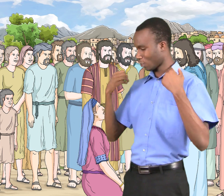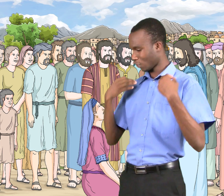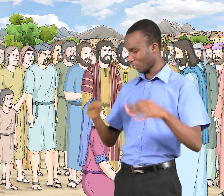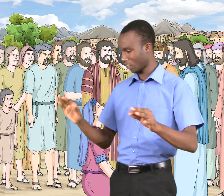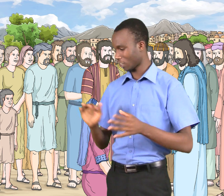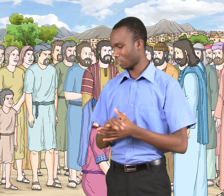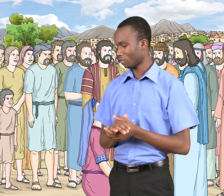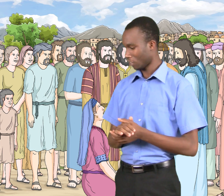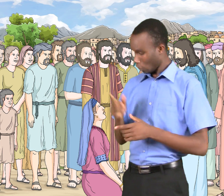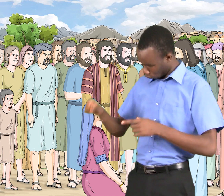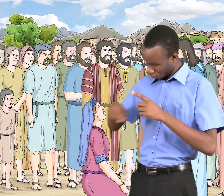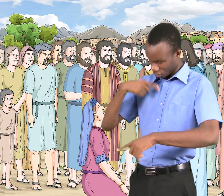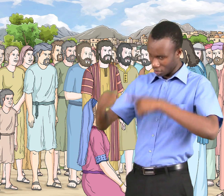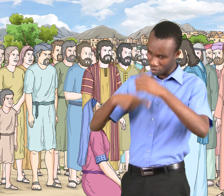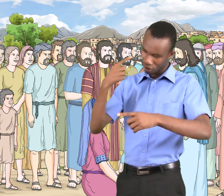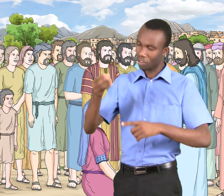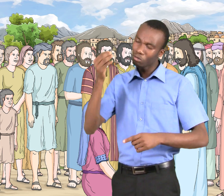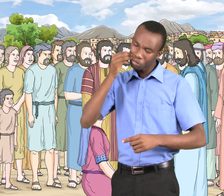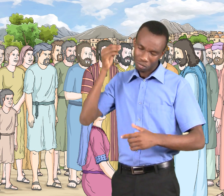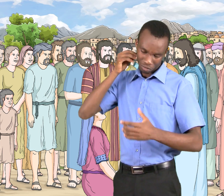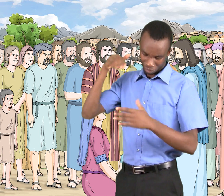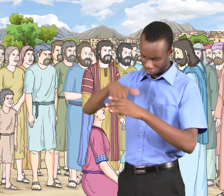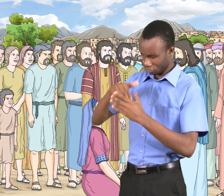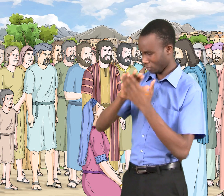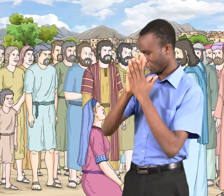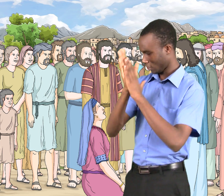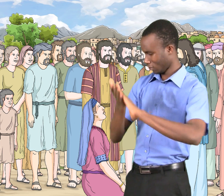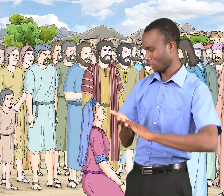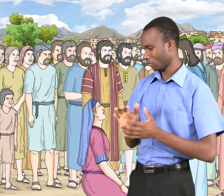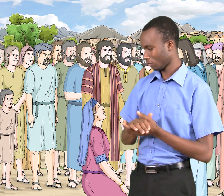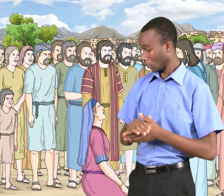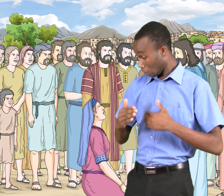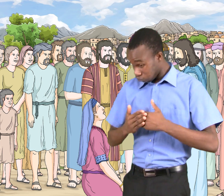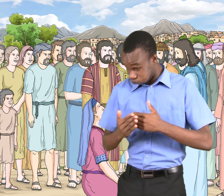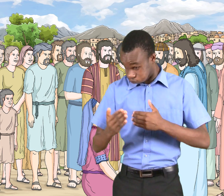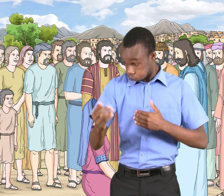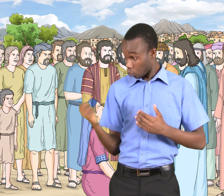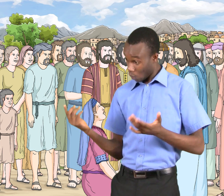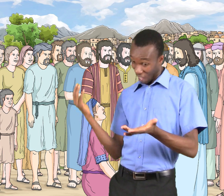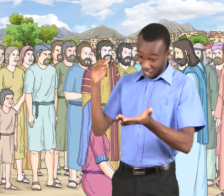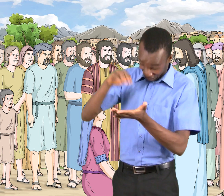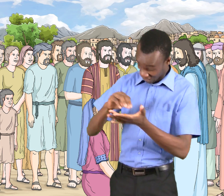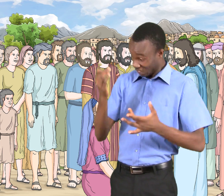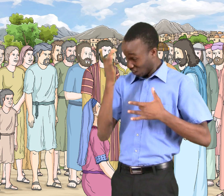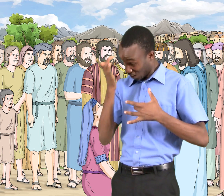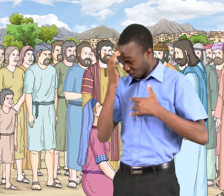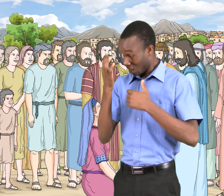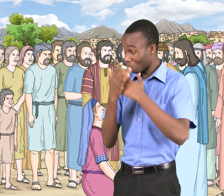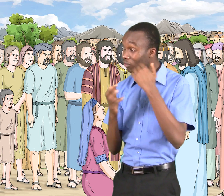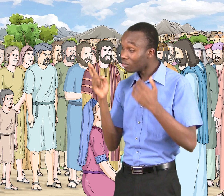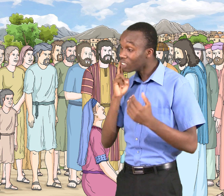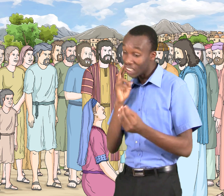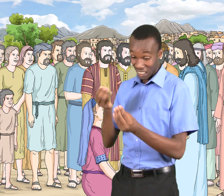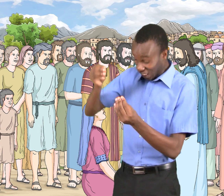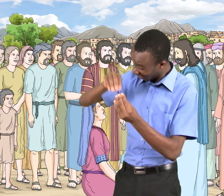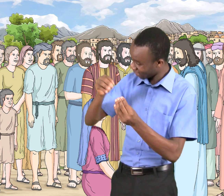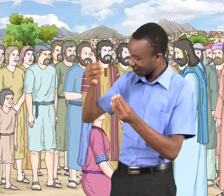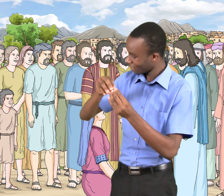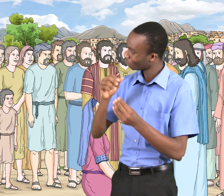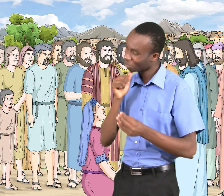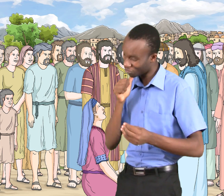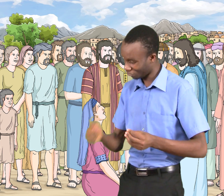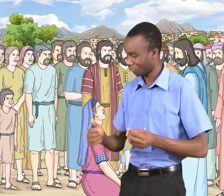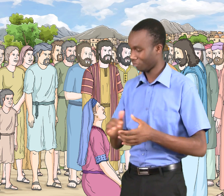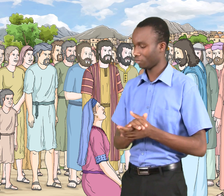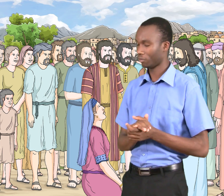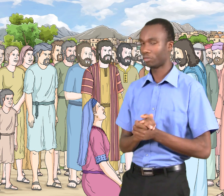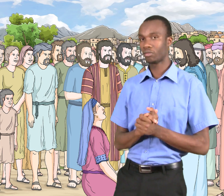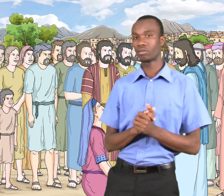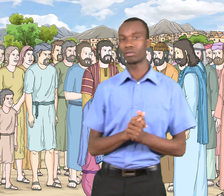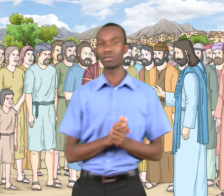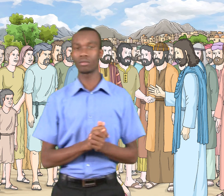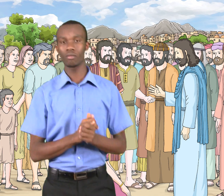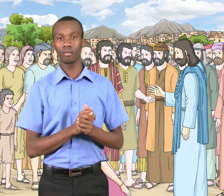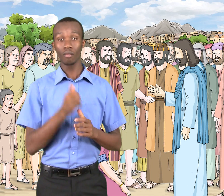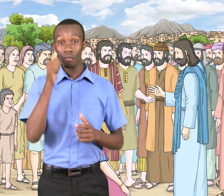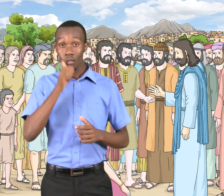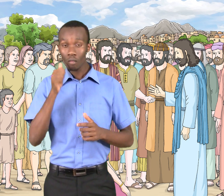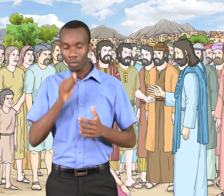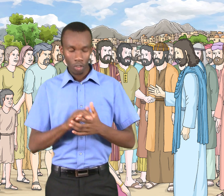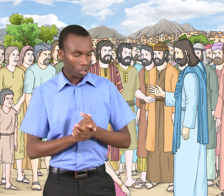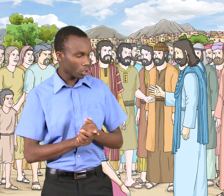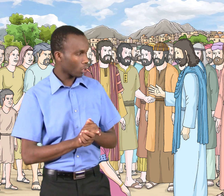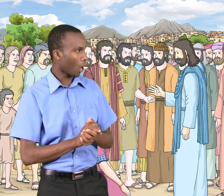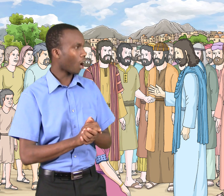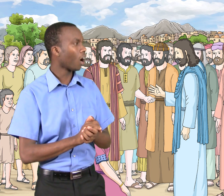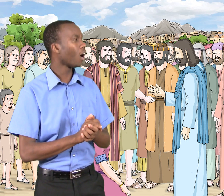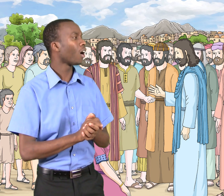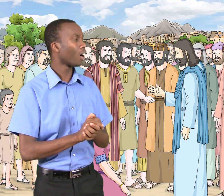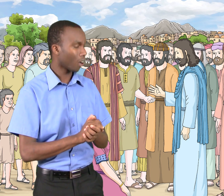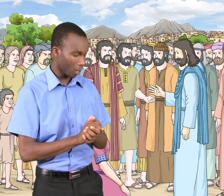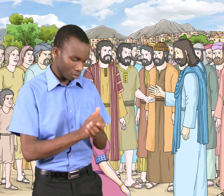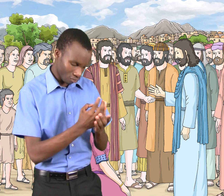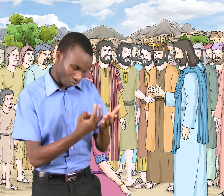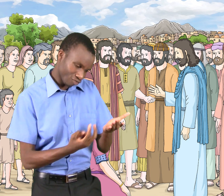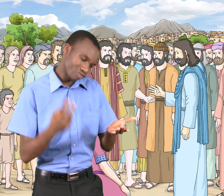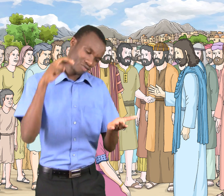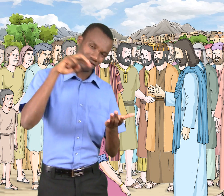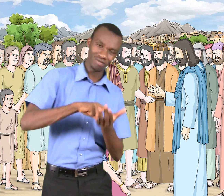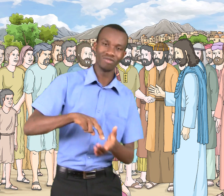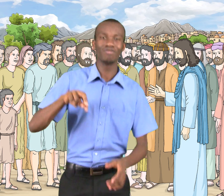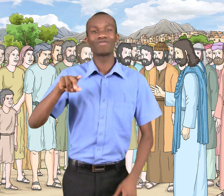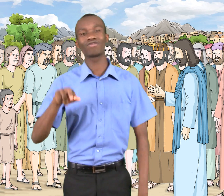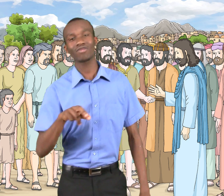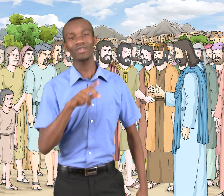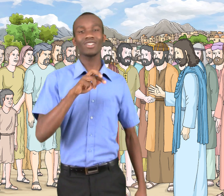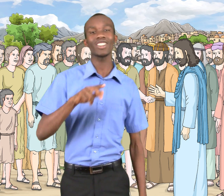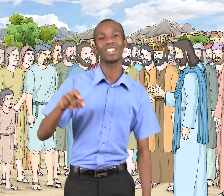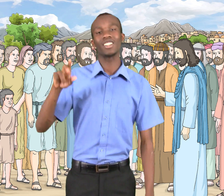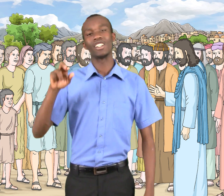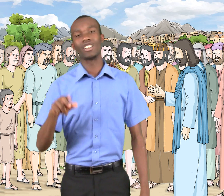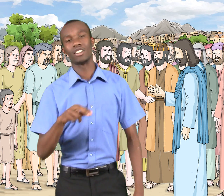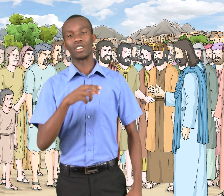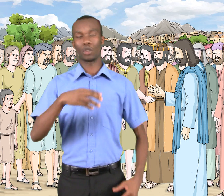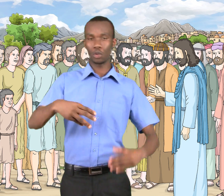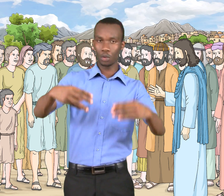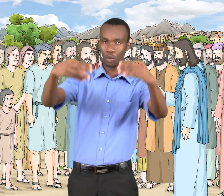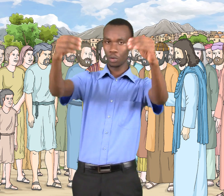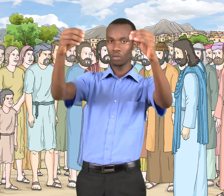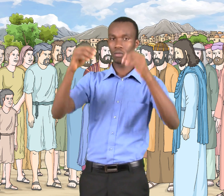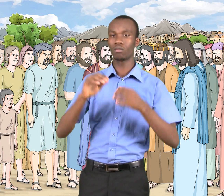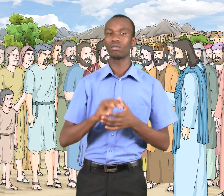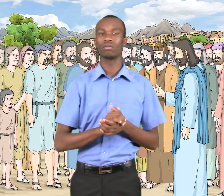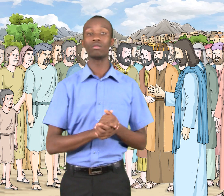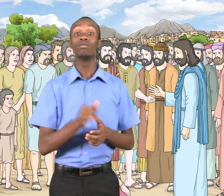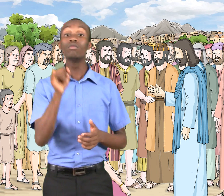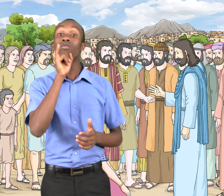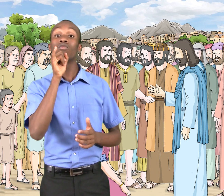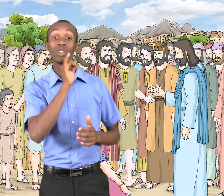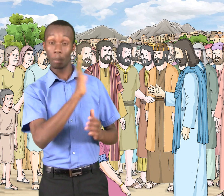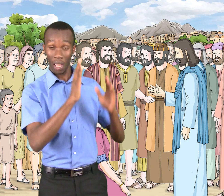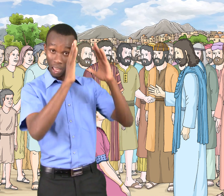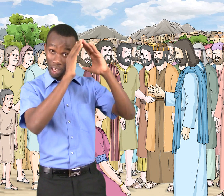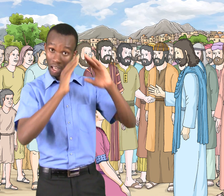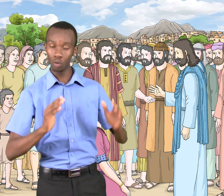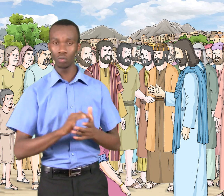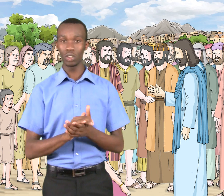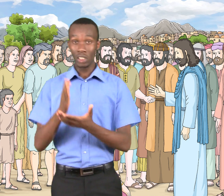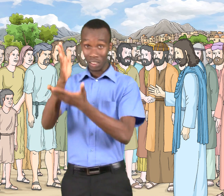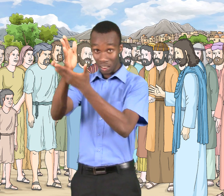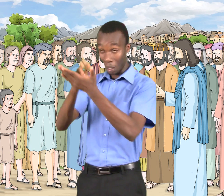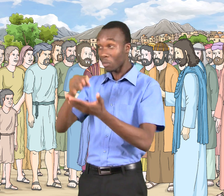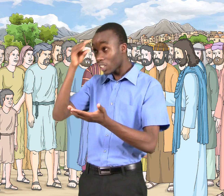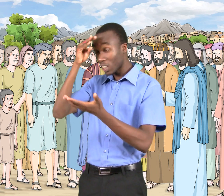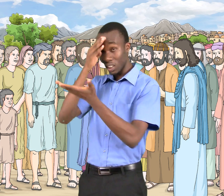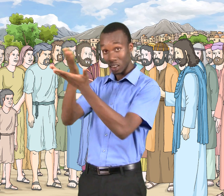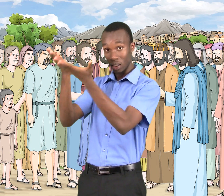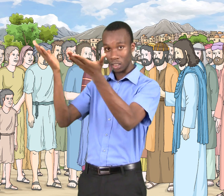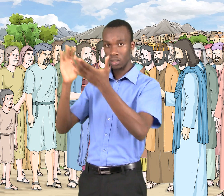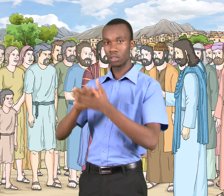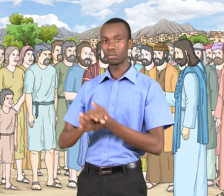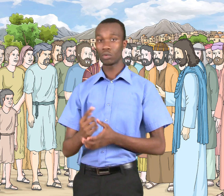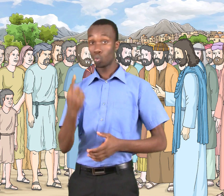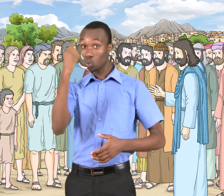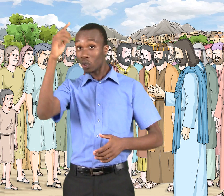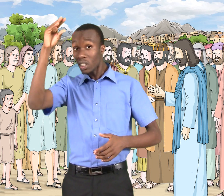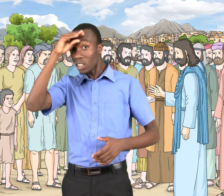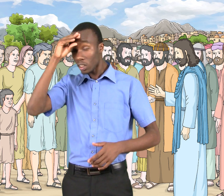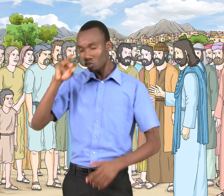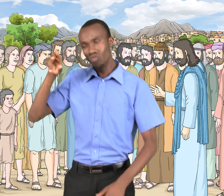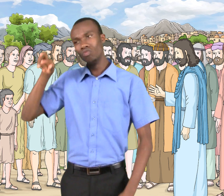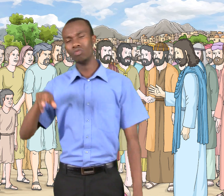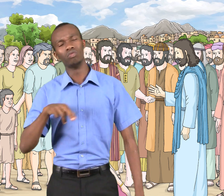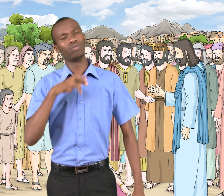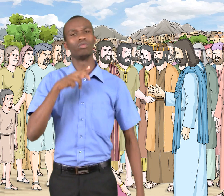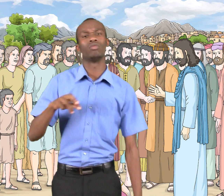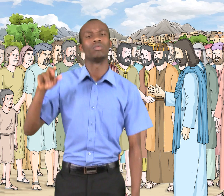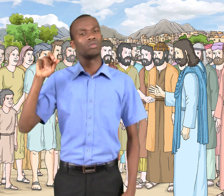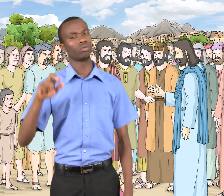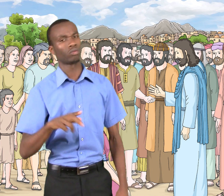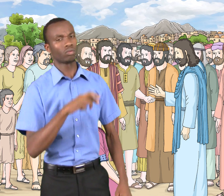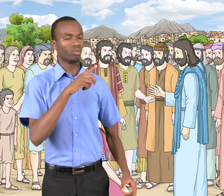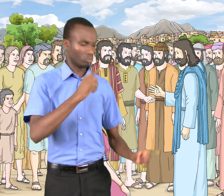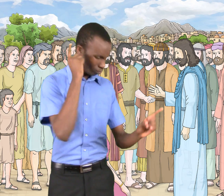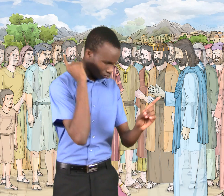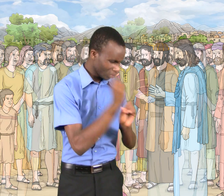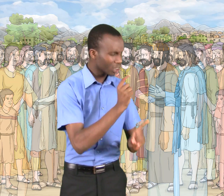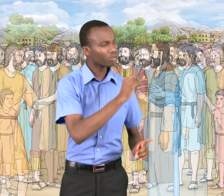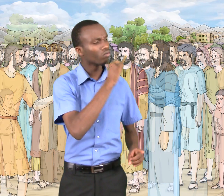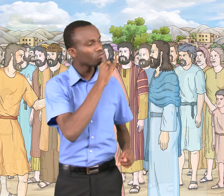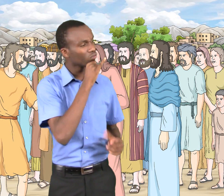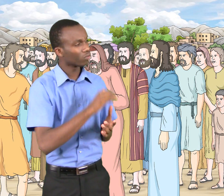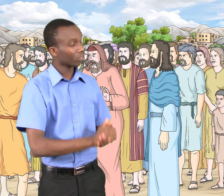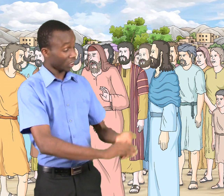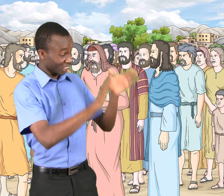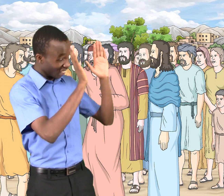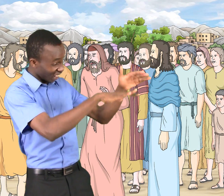“Daughter,” said Jesus, “your faith has healed you. Go in peace and be free of your affliction.”